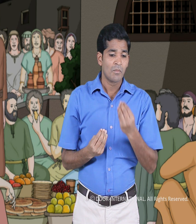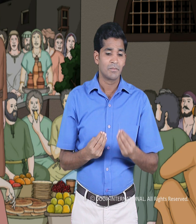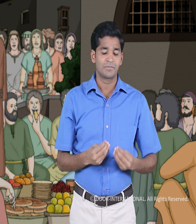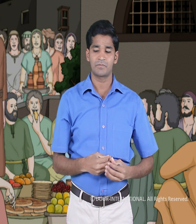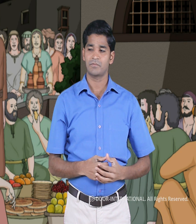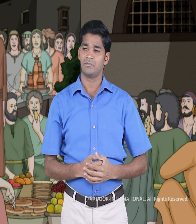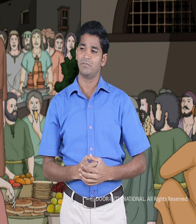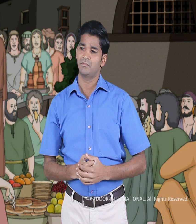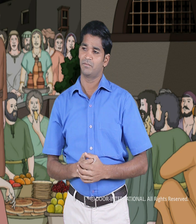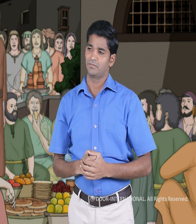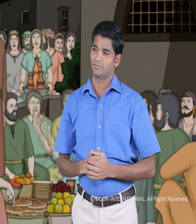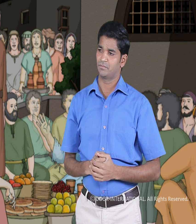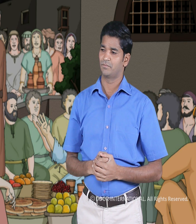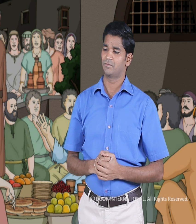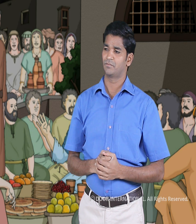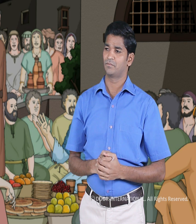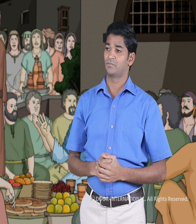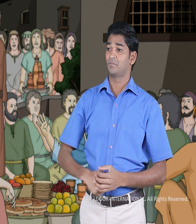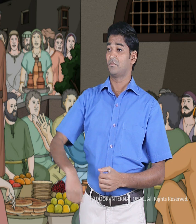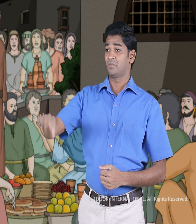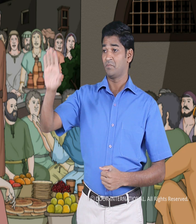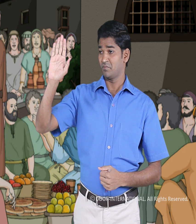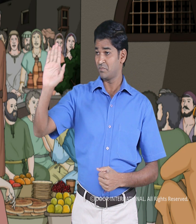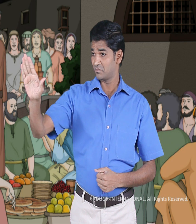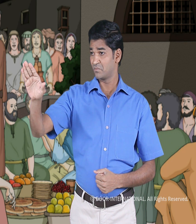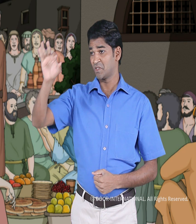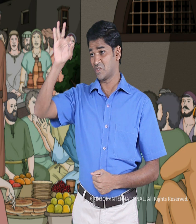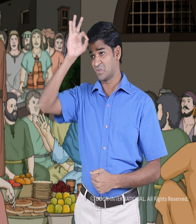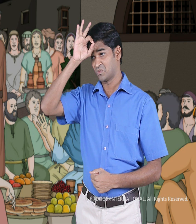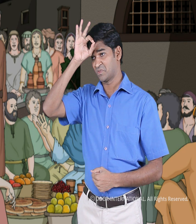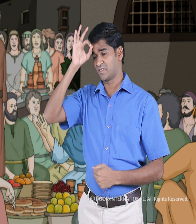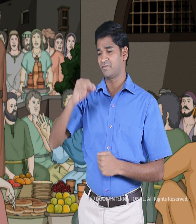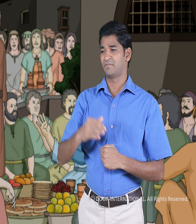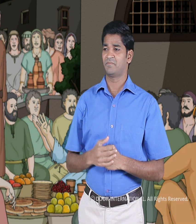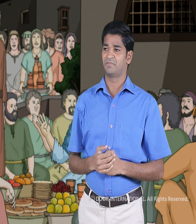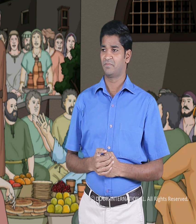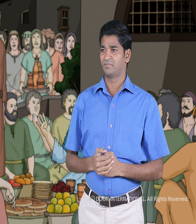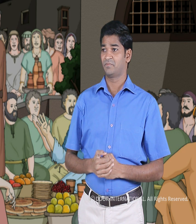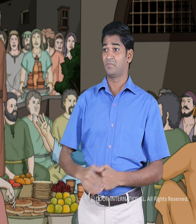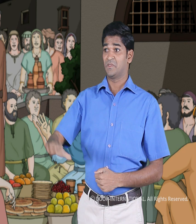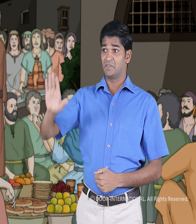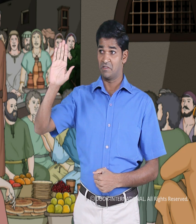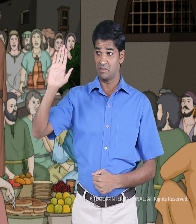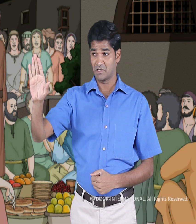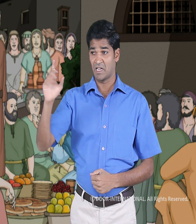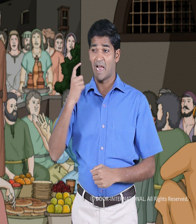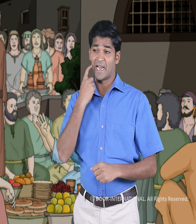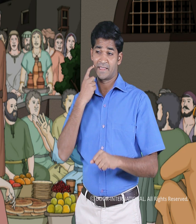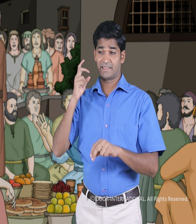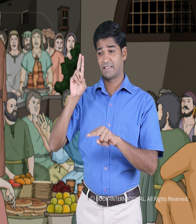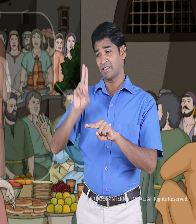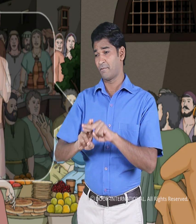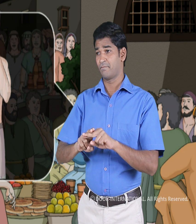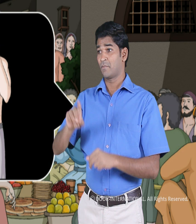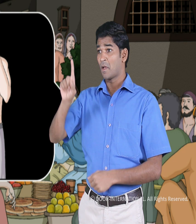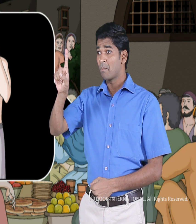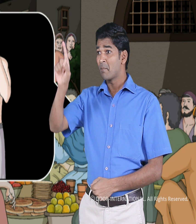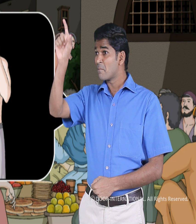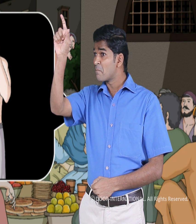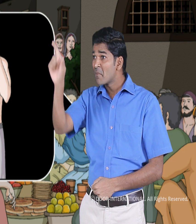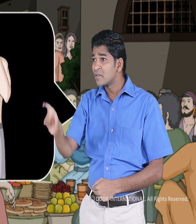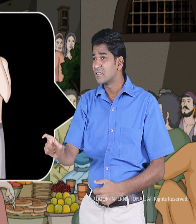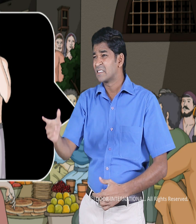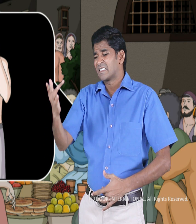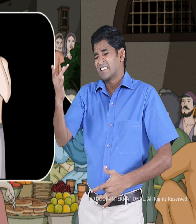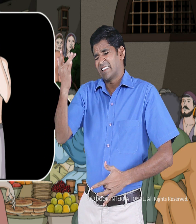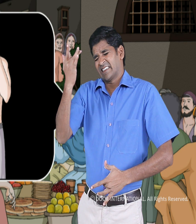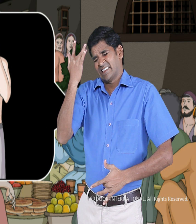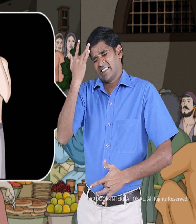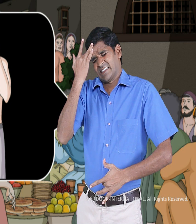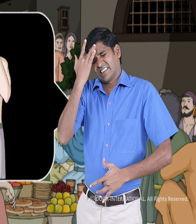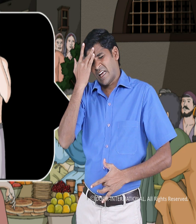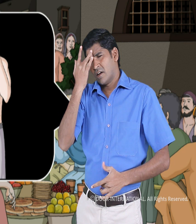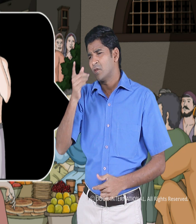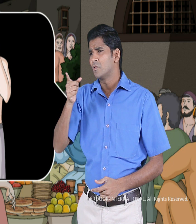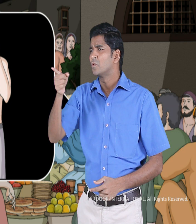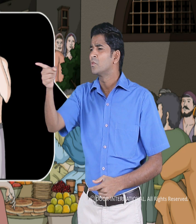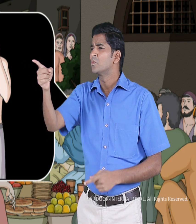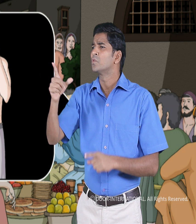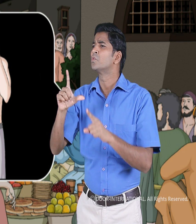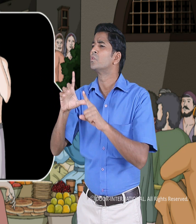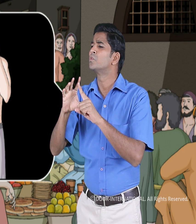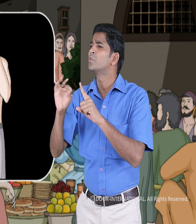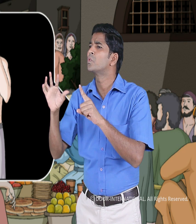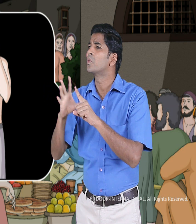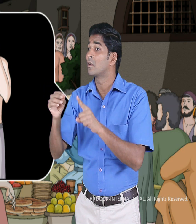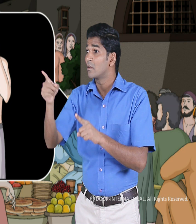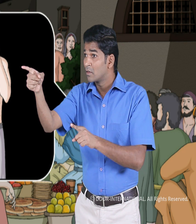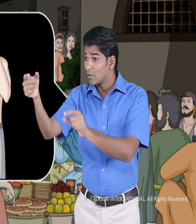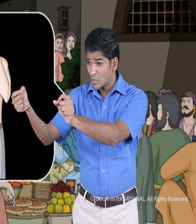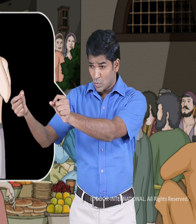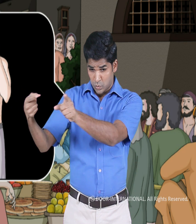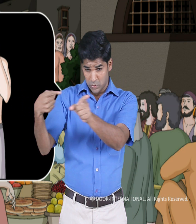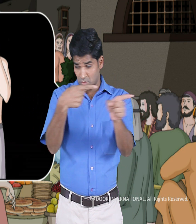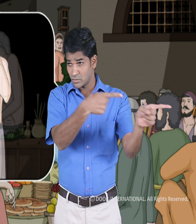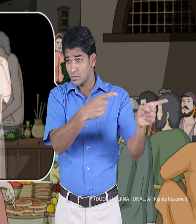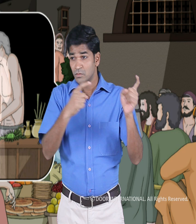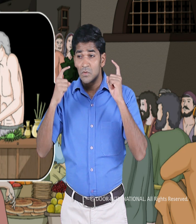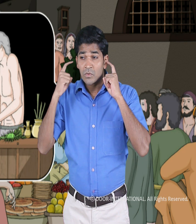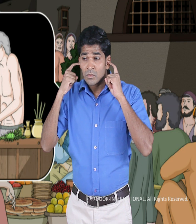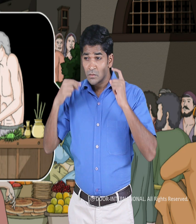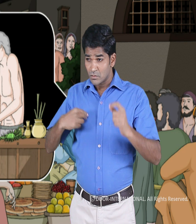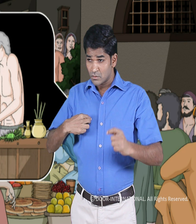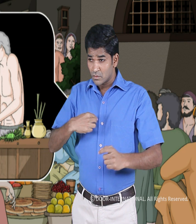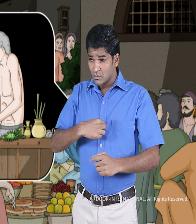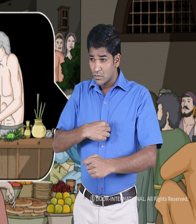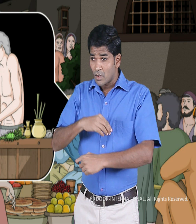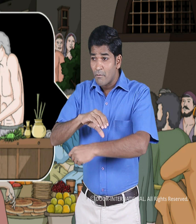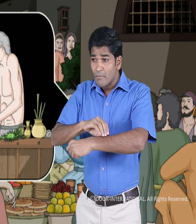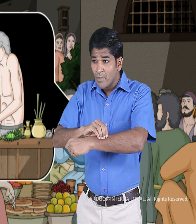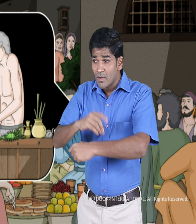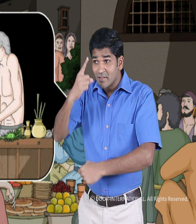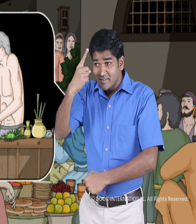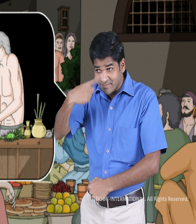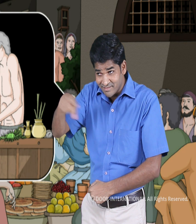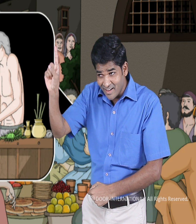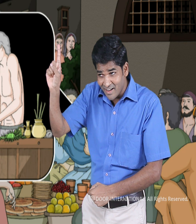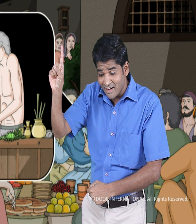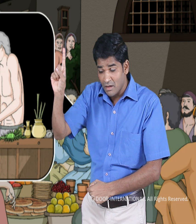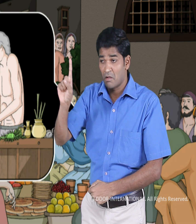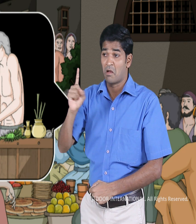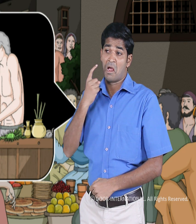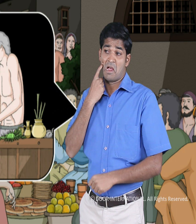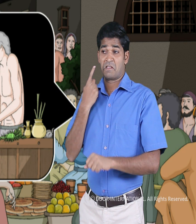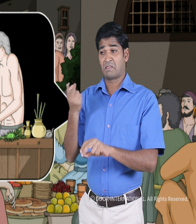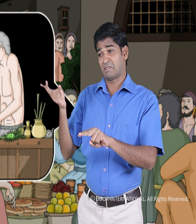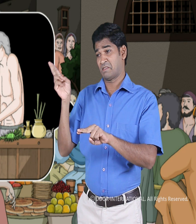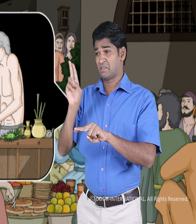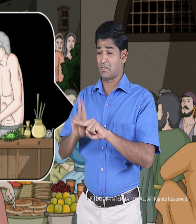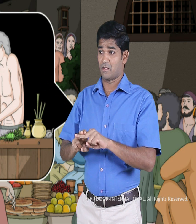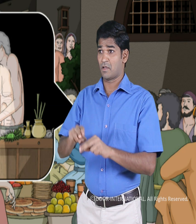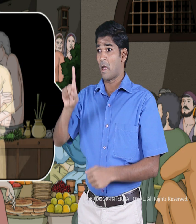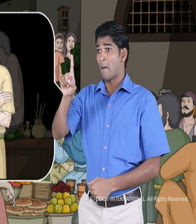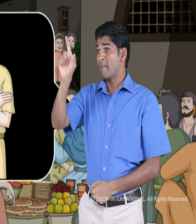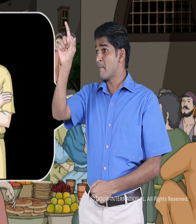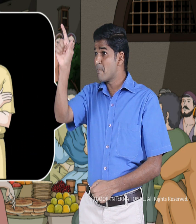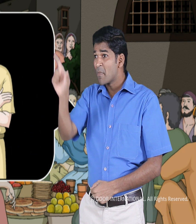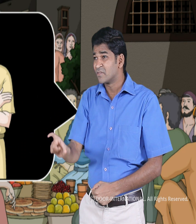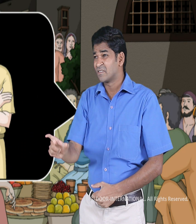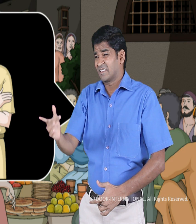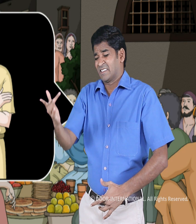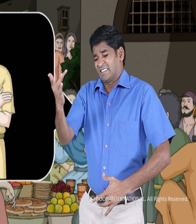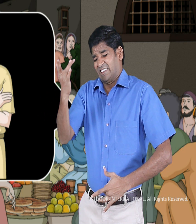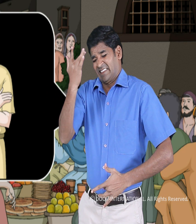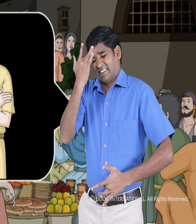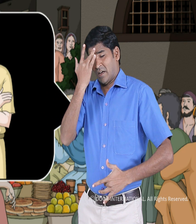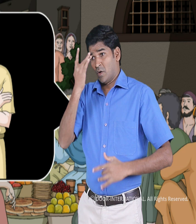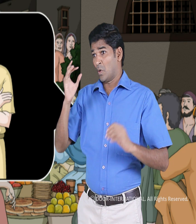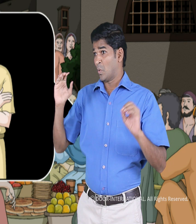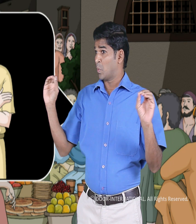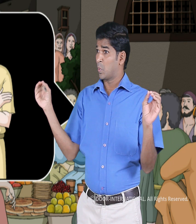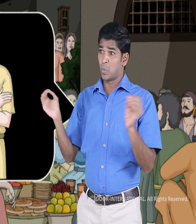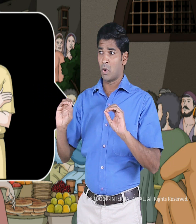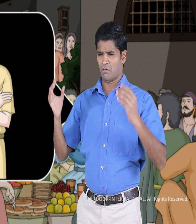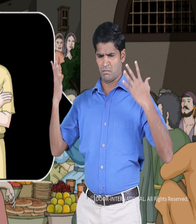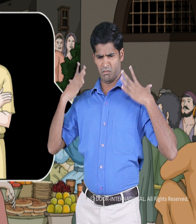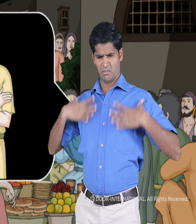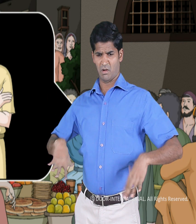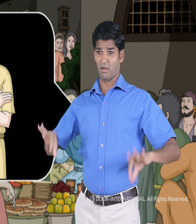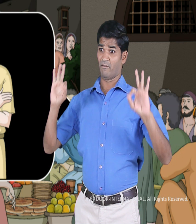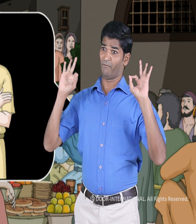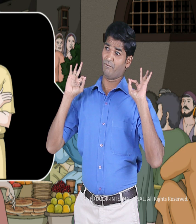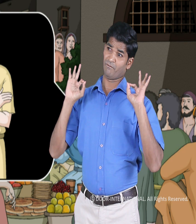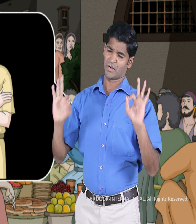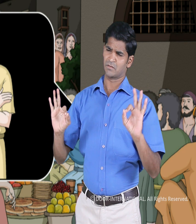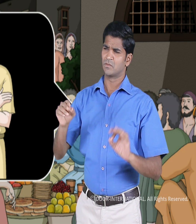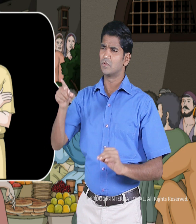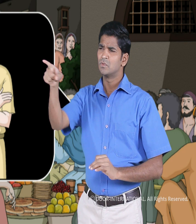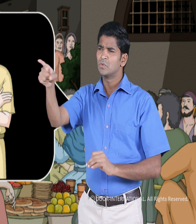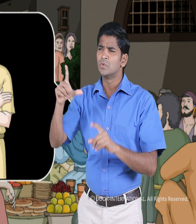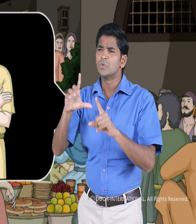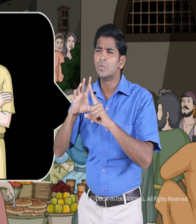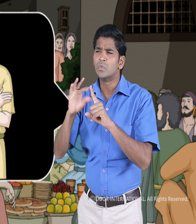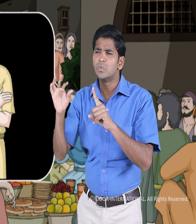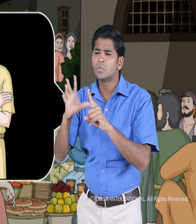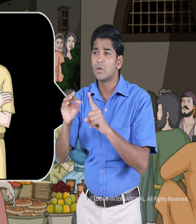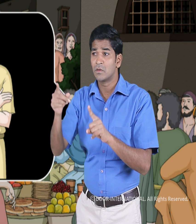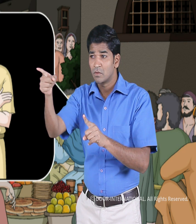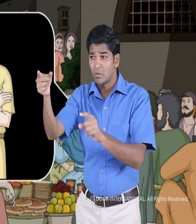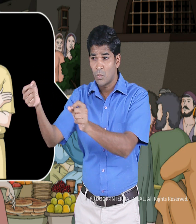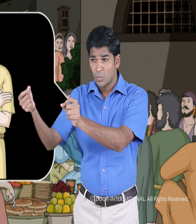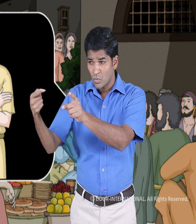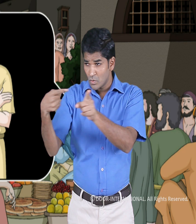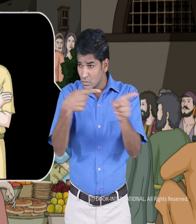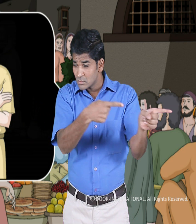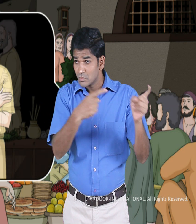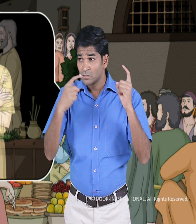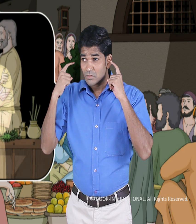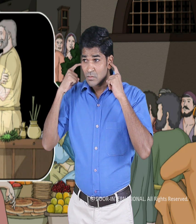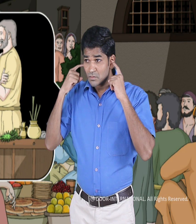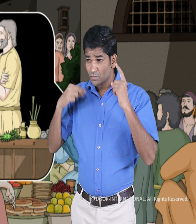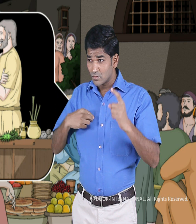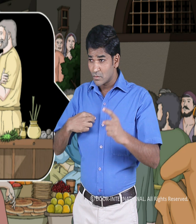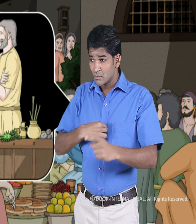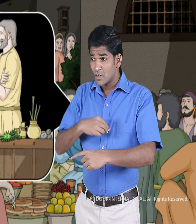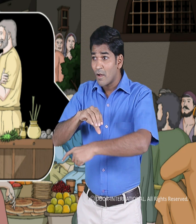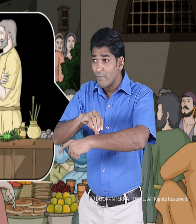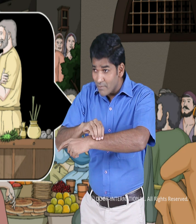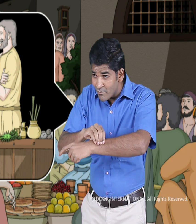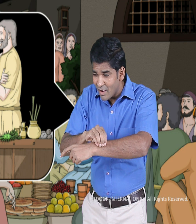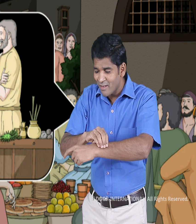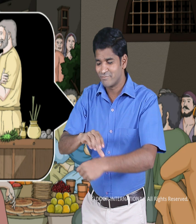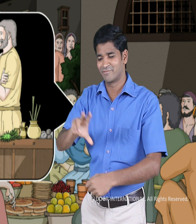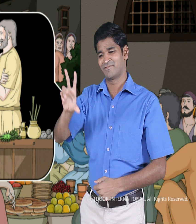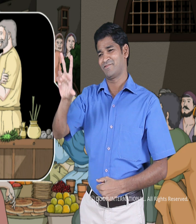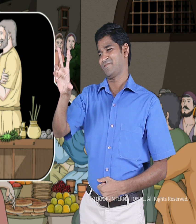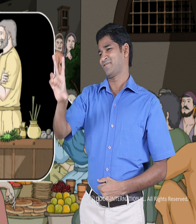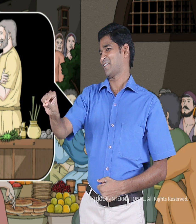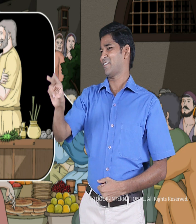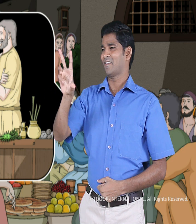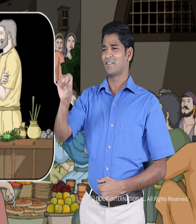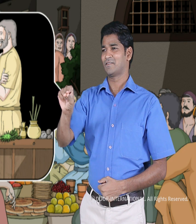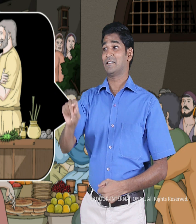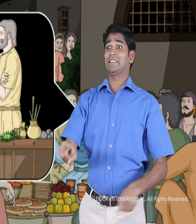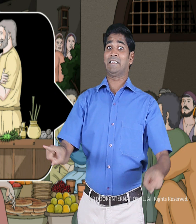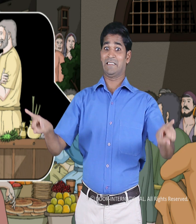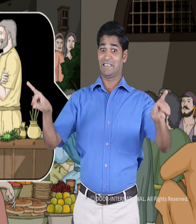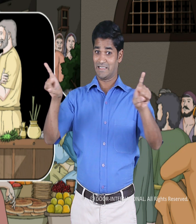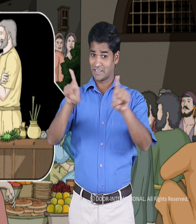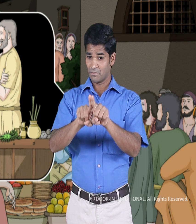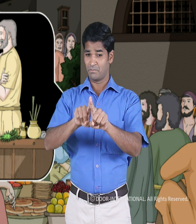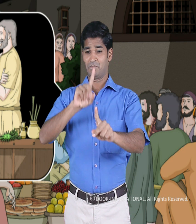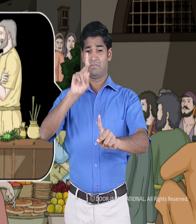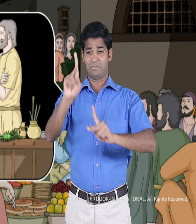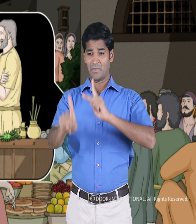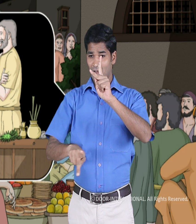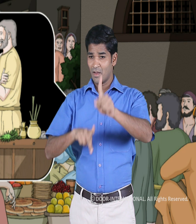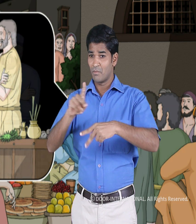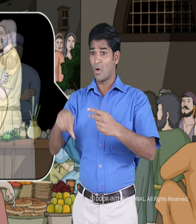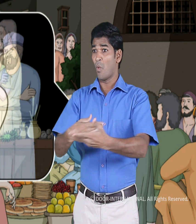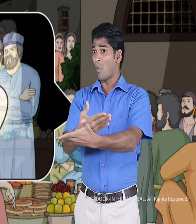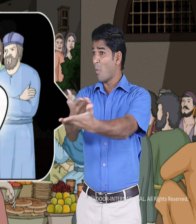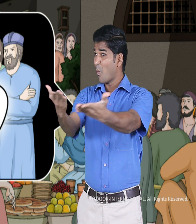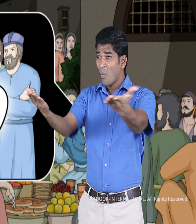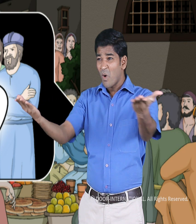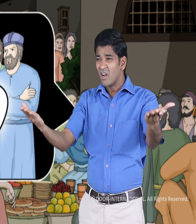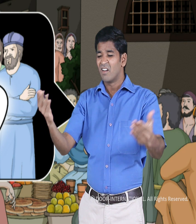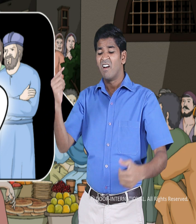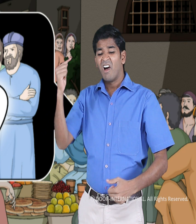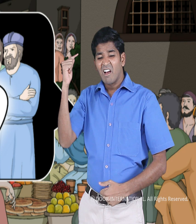On hearing this, Jesus told them, “It is not the healthy who need a doctor, but the sick.